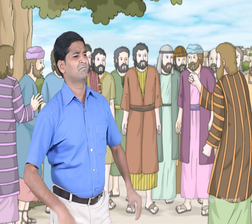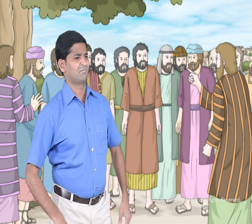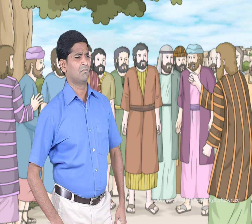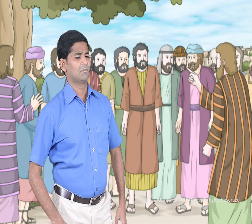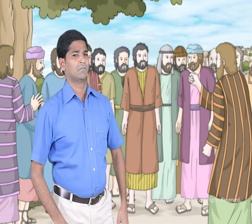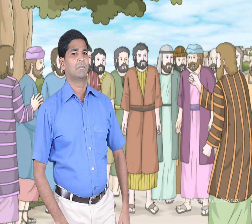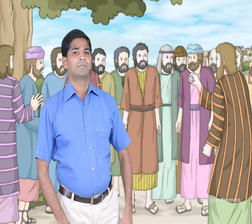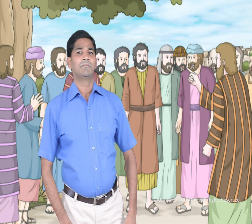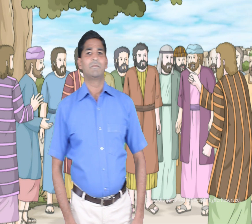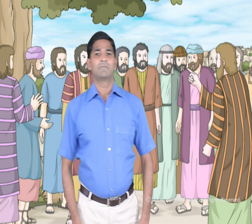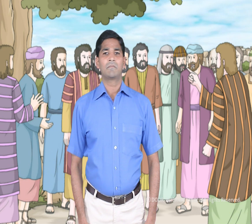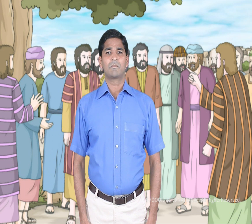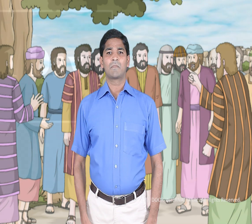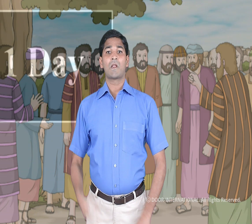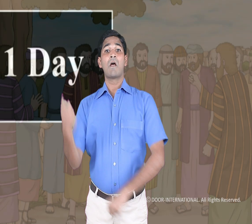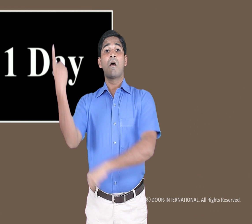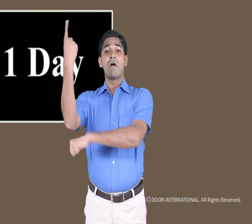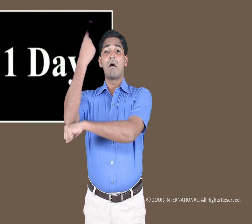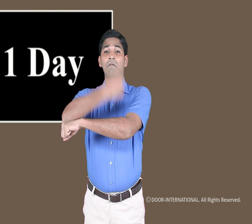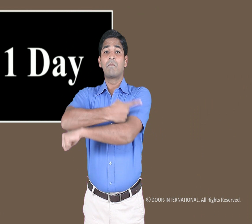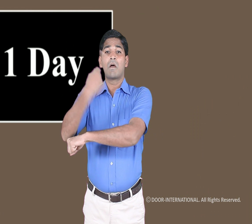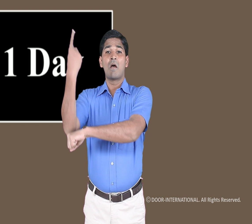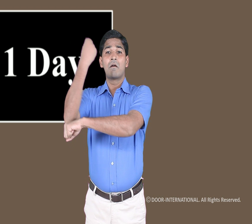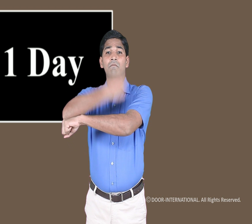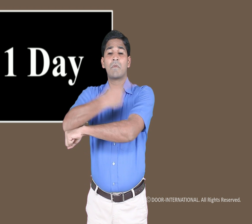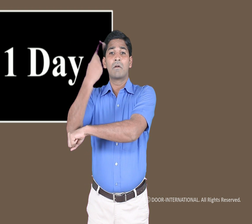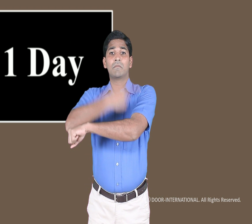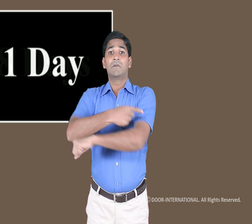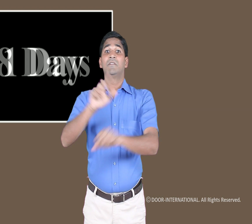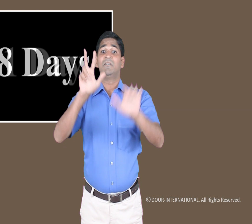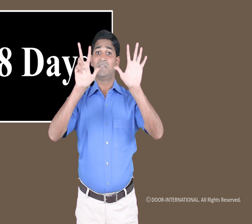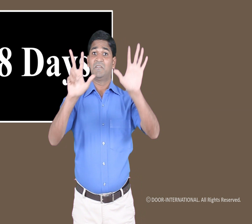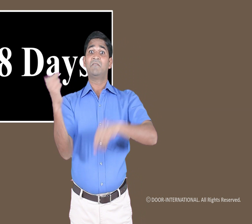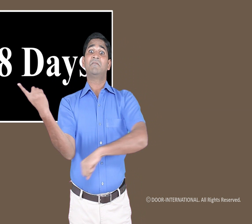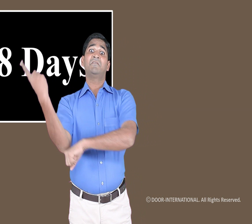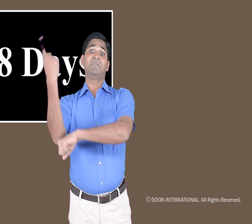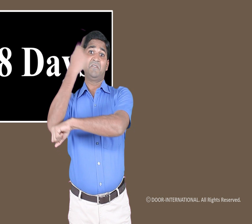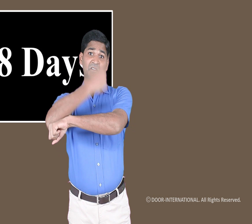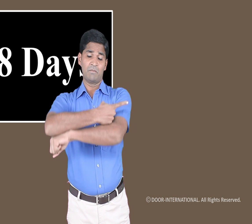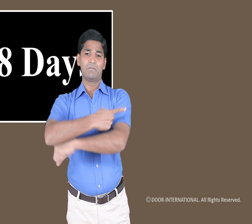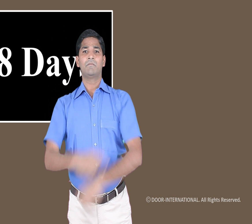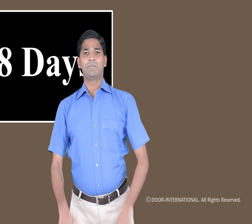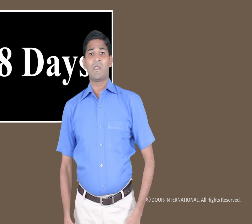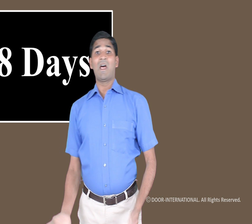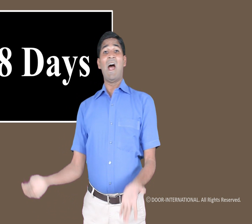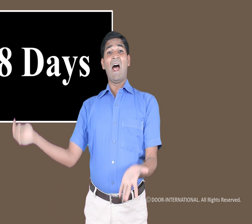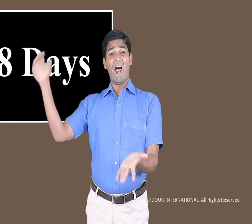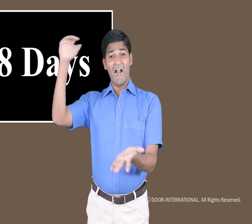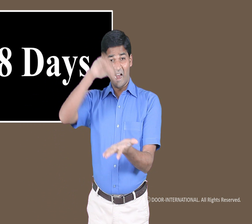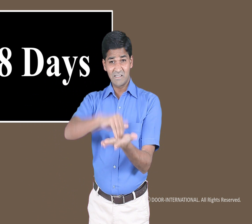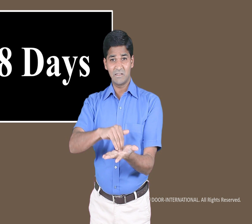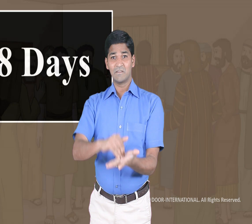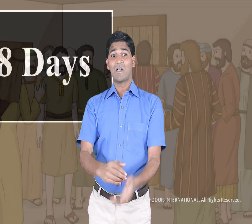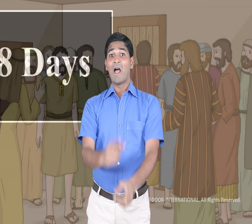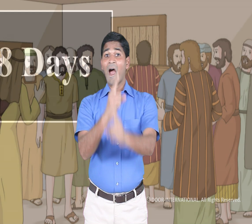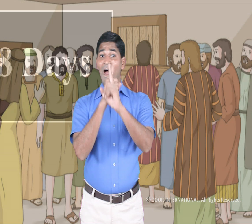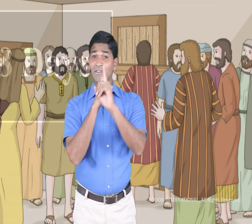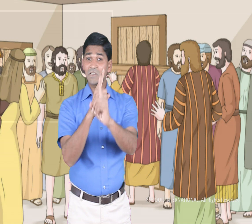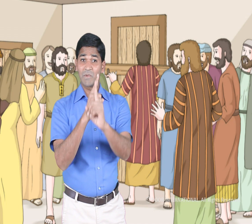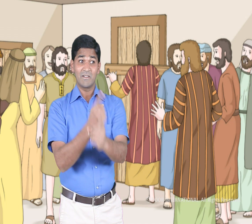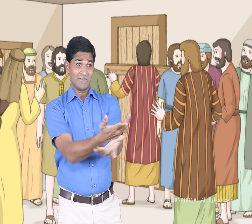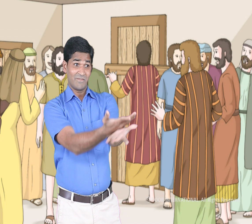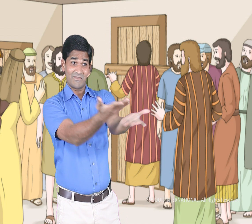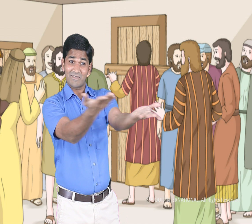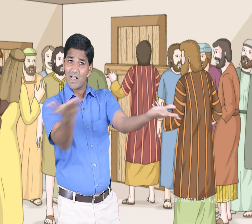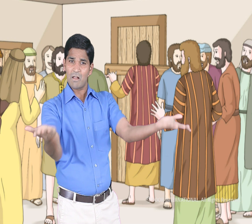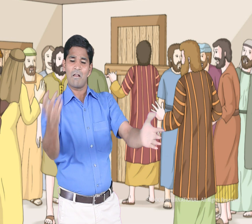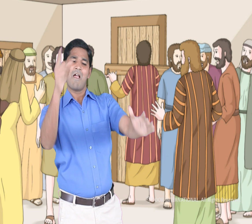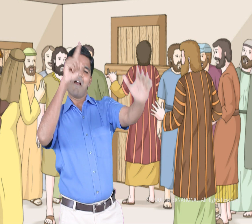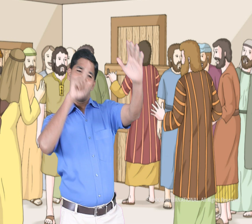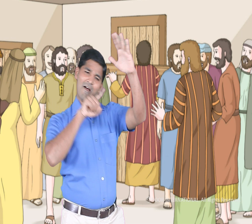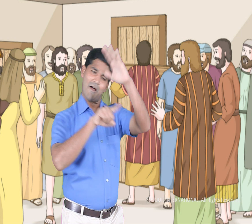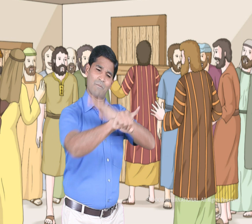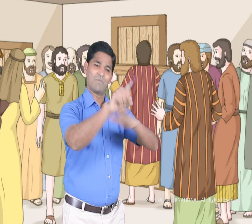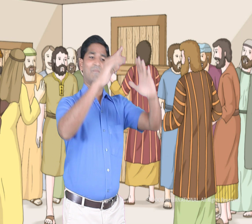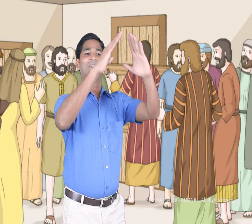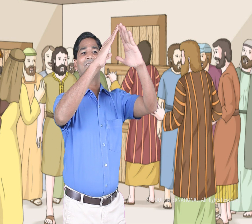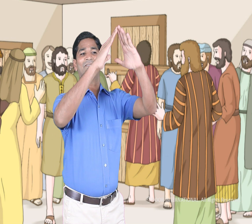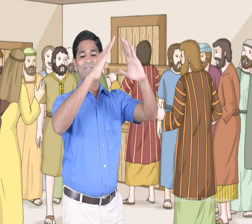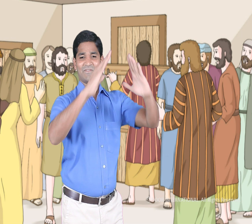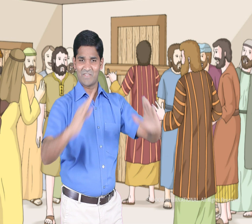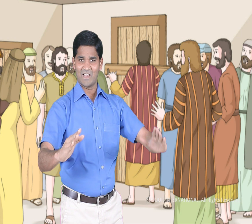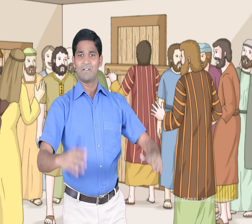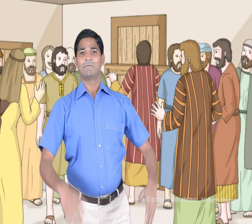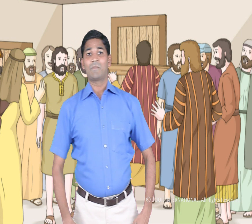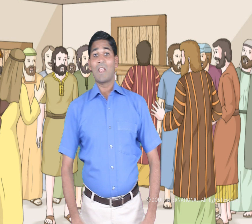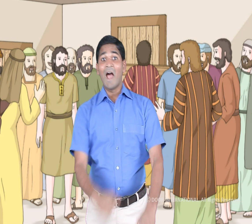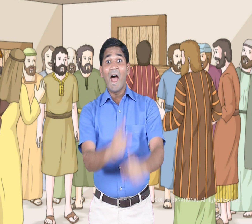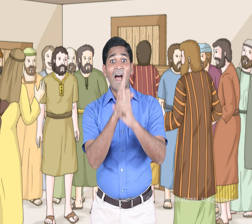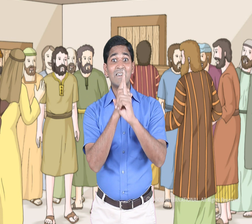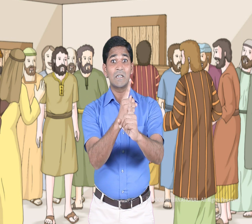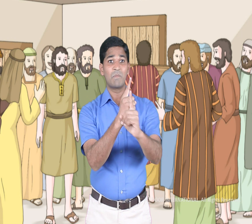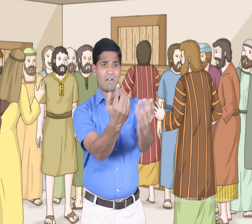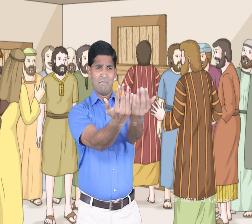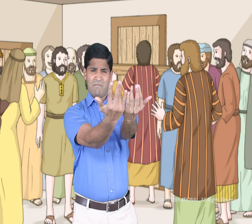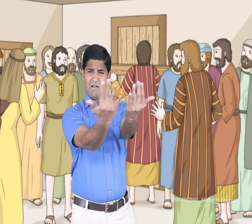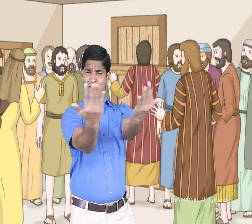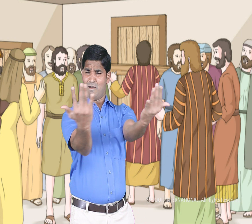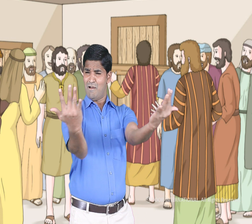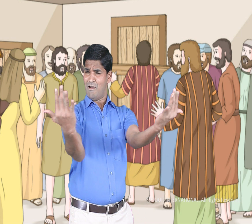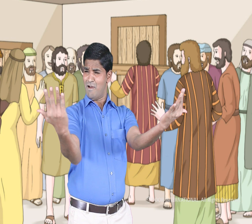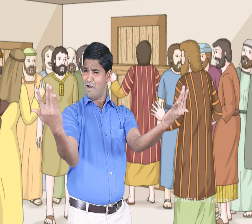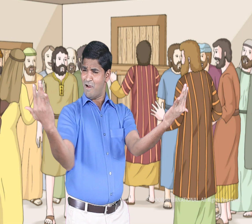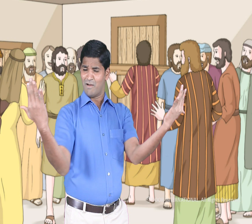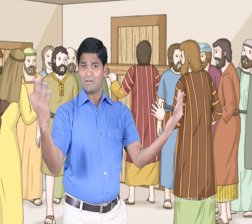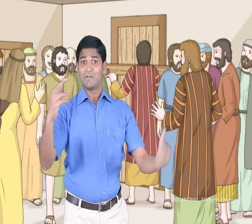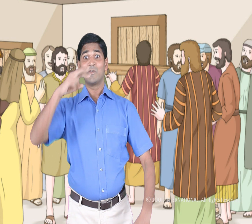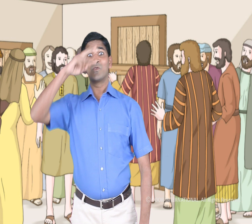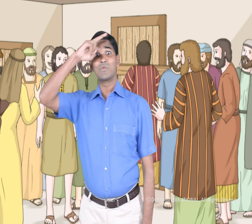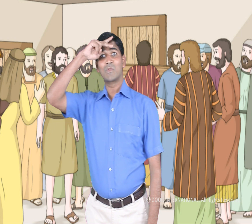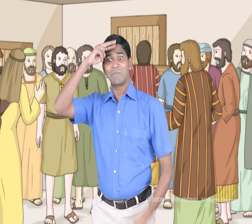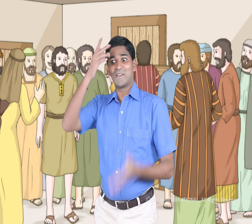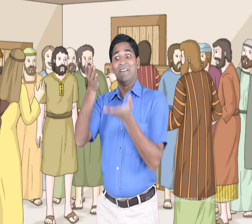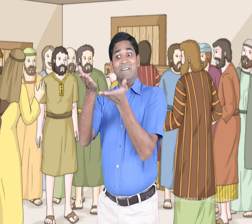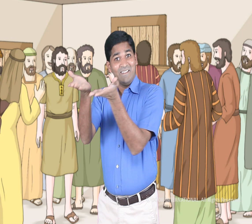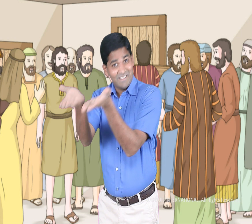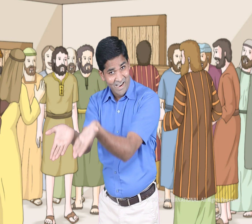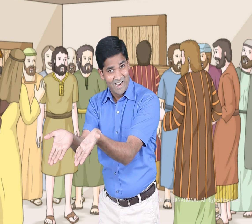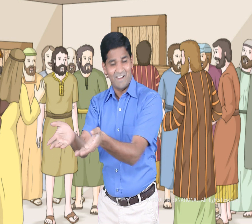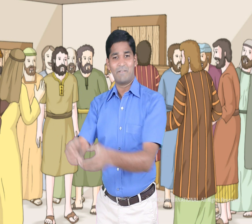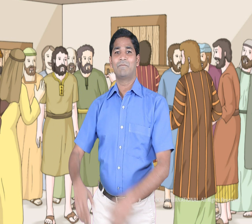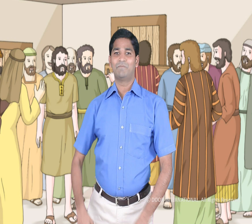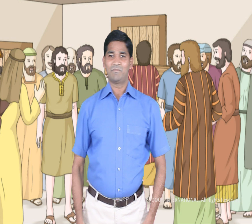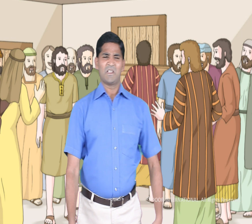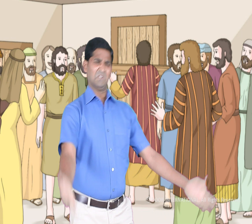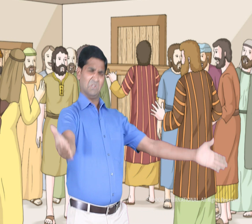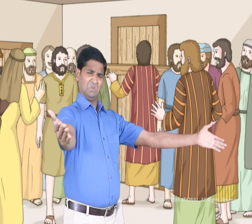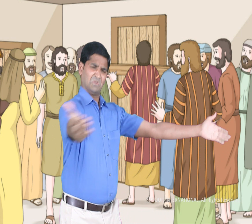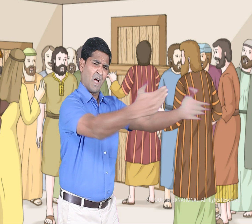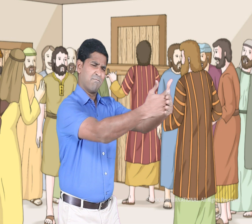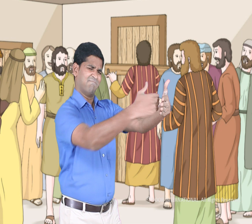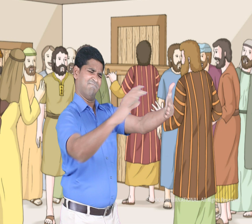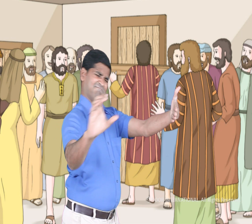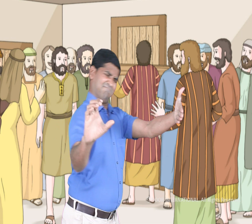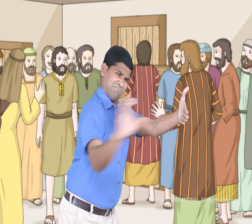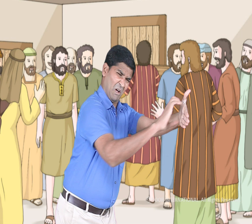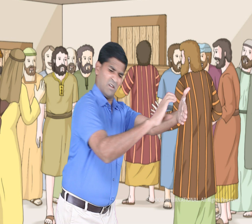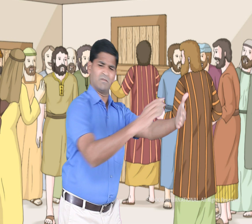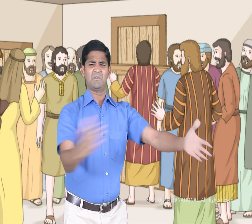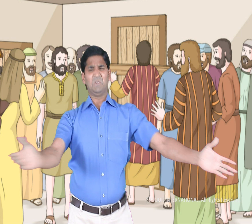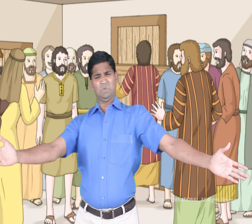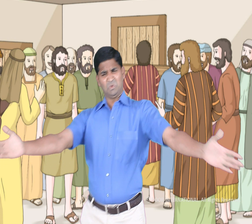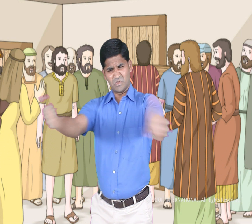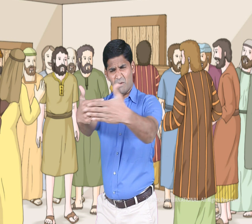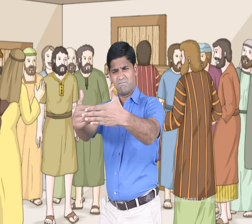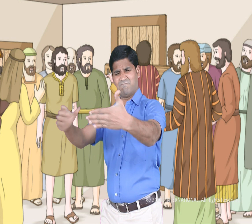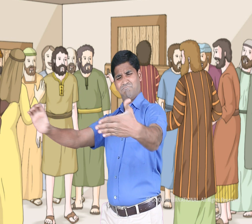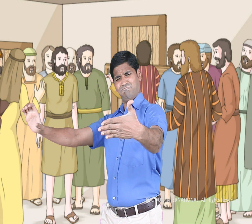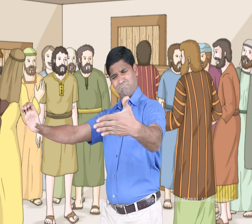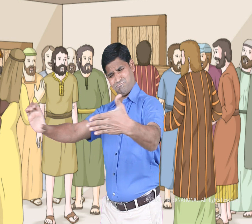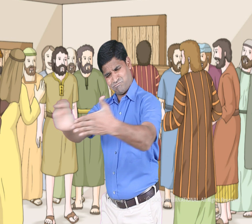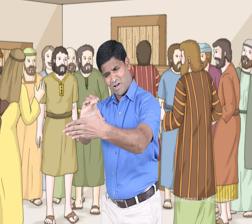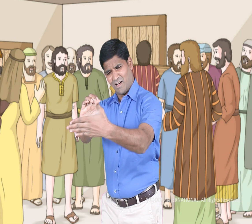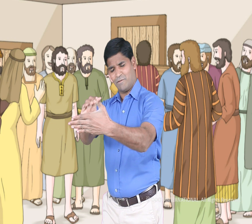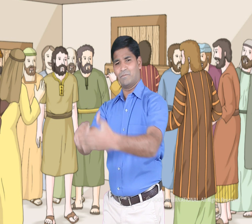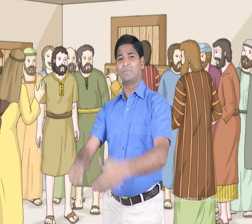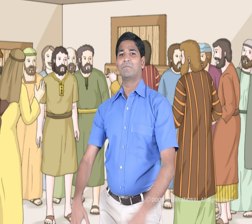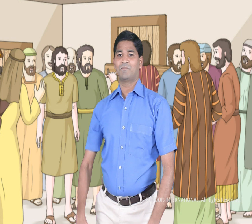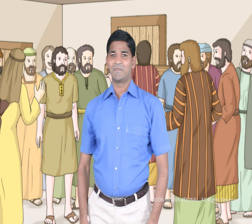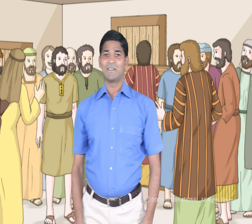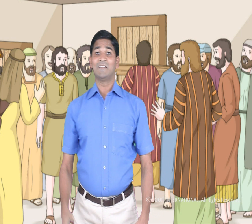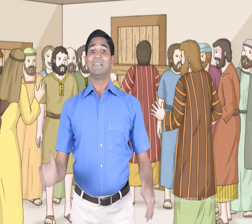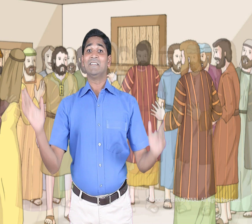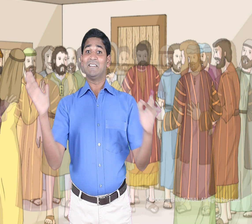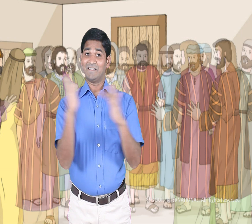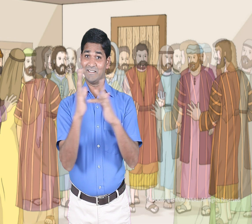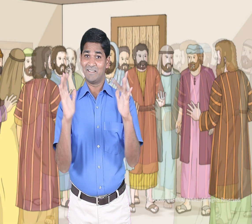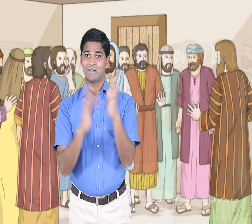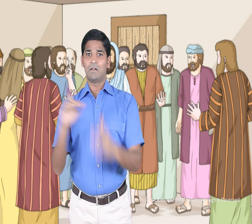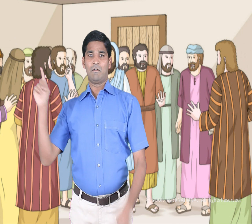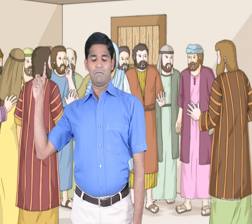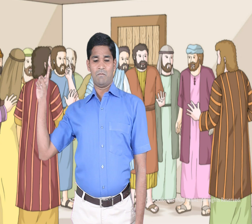Eight days later, His disciples were once again inside with the doors locked, and Thomas was with them.